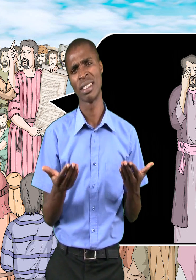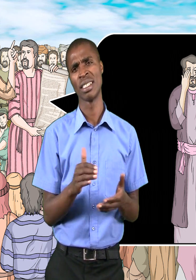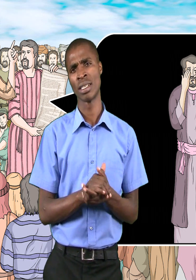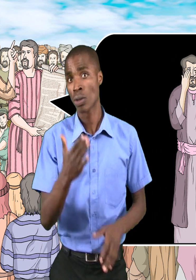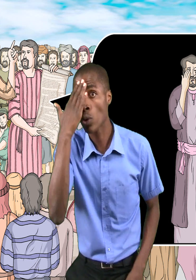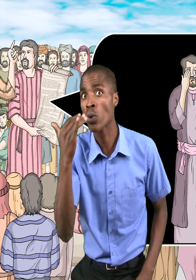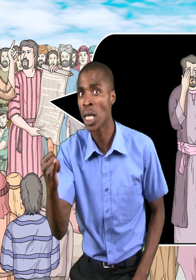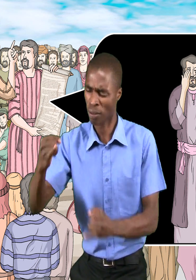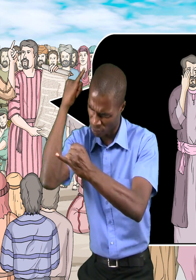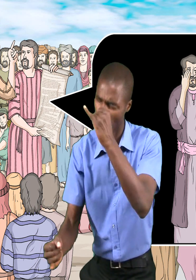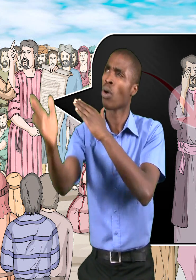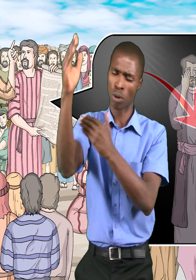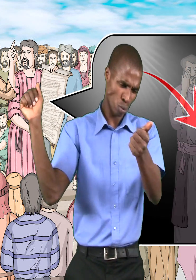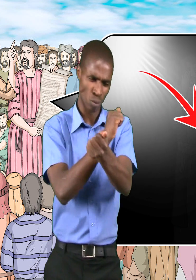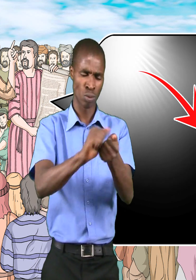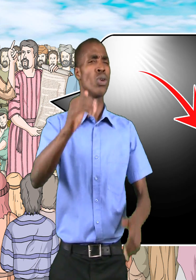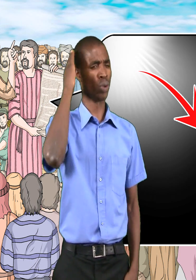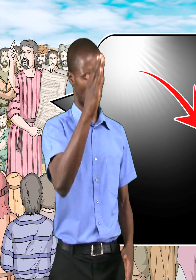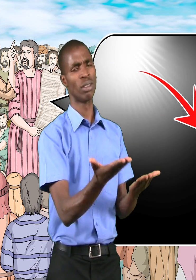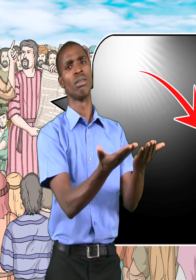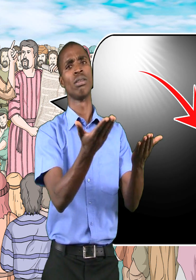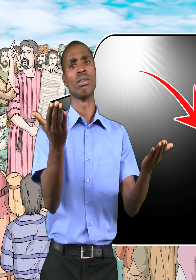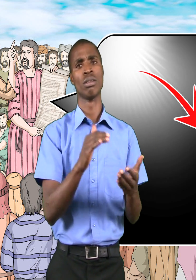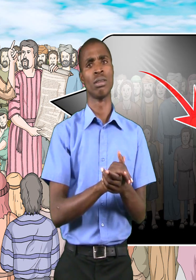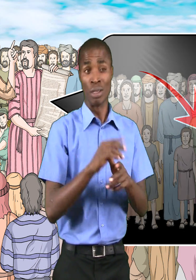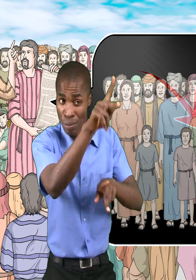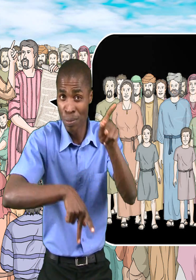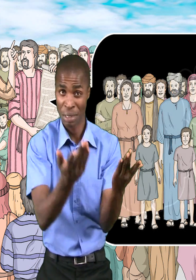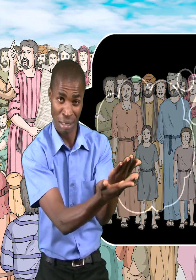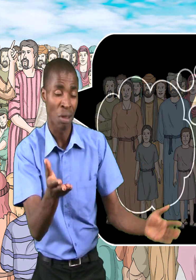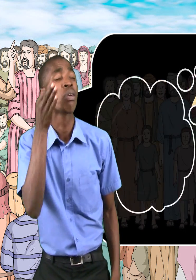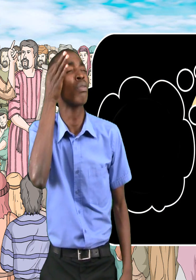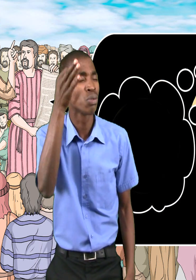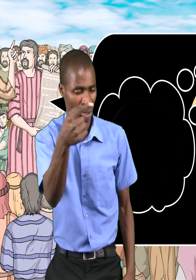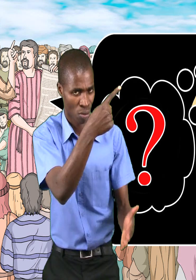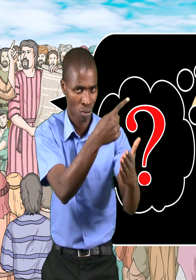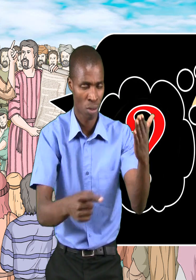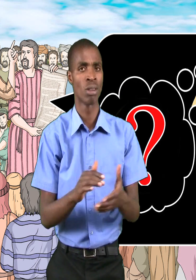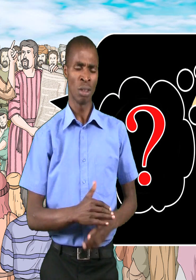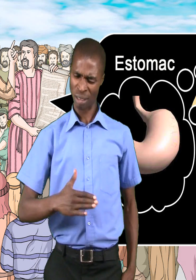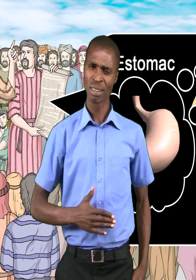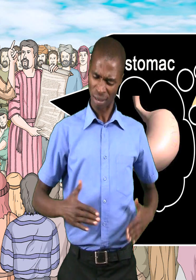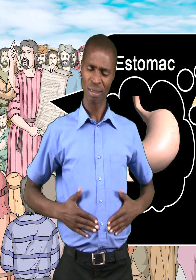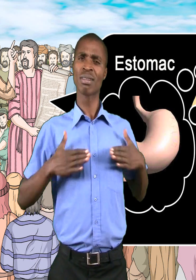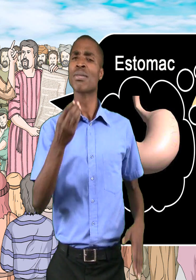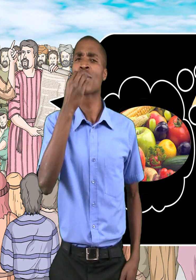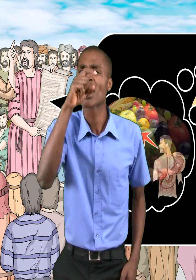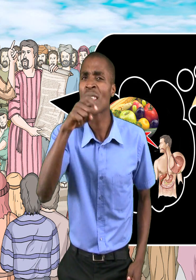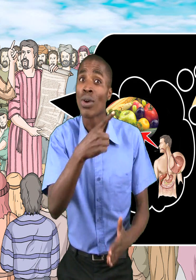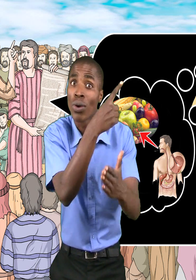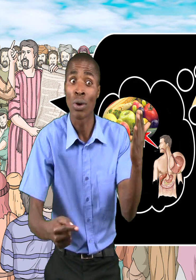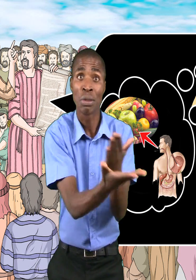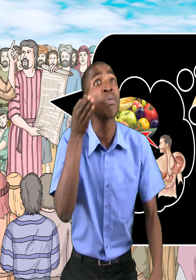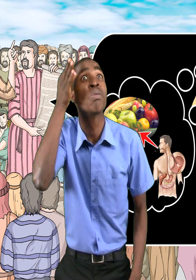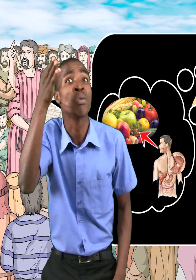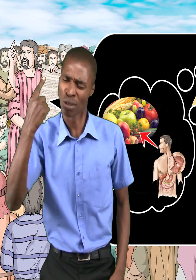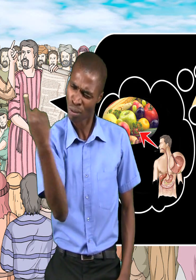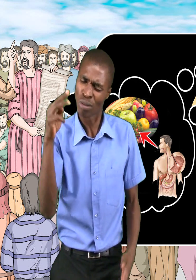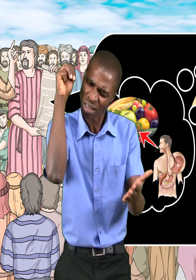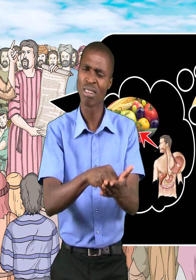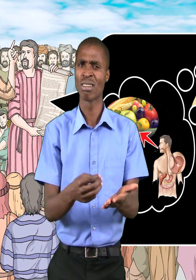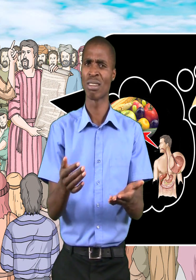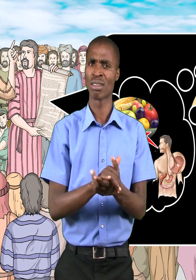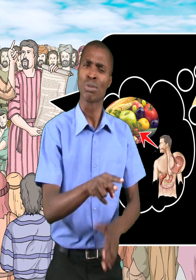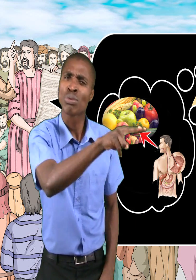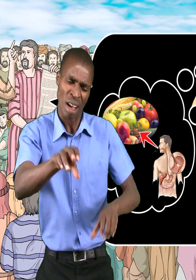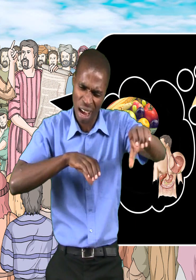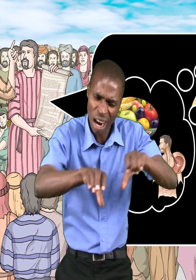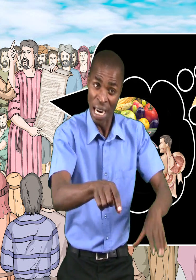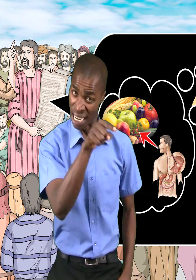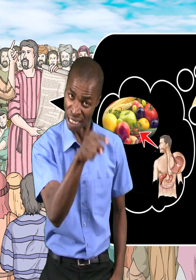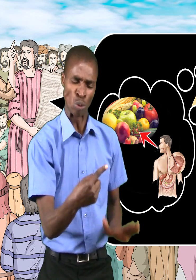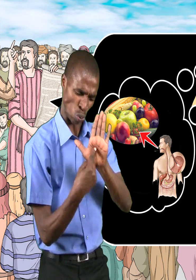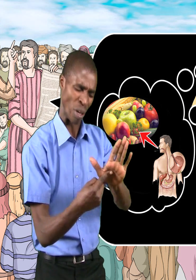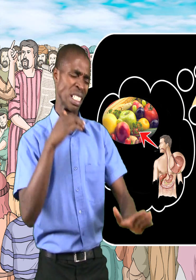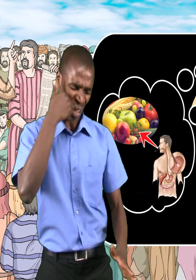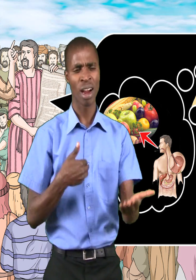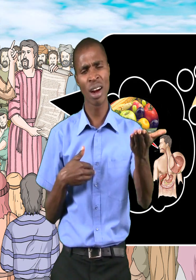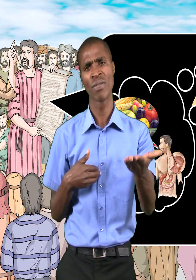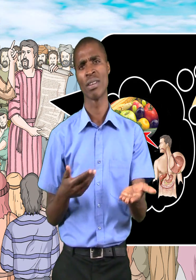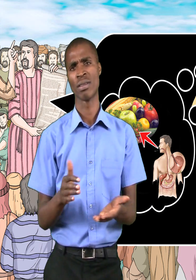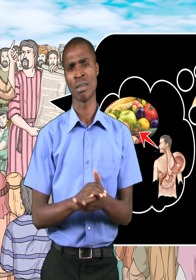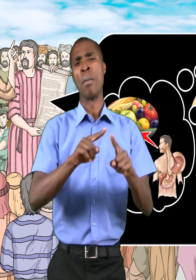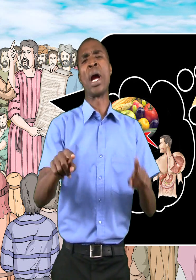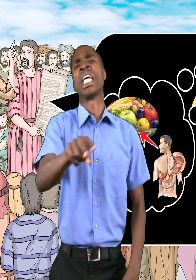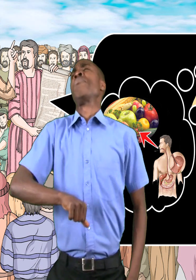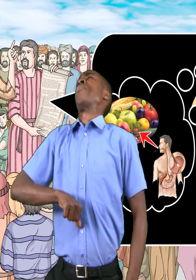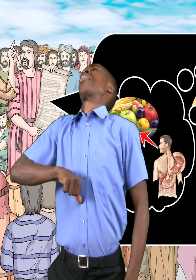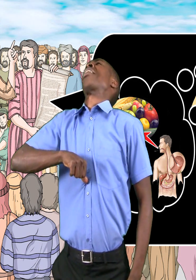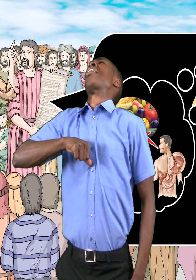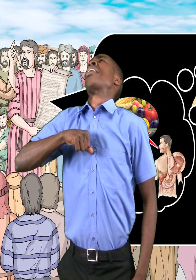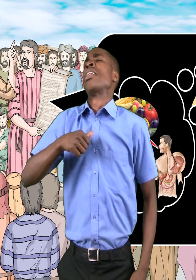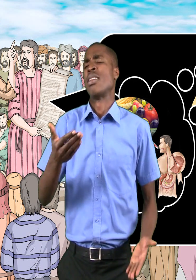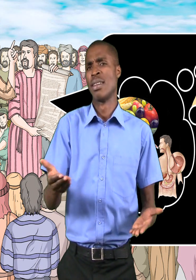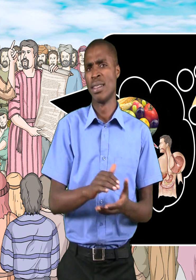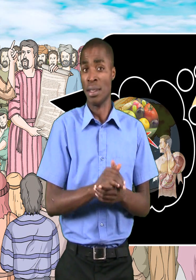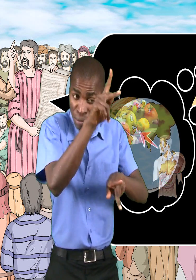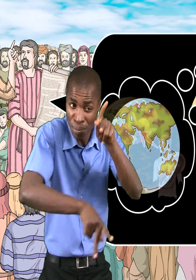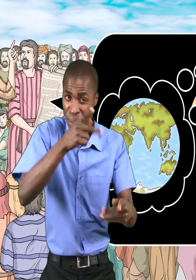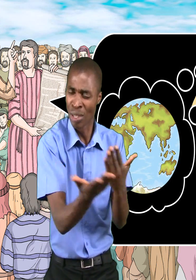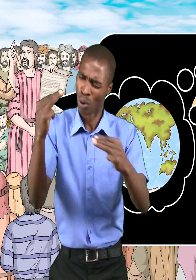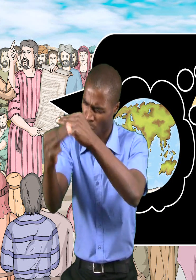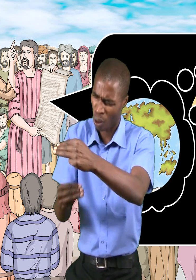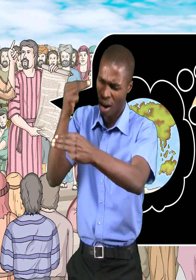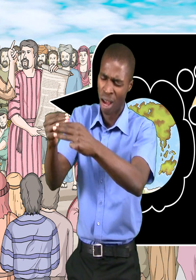Their end is destruction, their god is their belly, and their glory is in their shame.